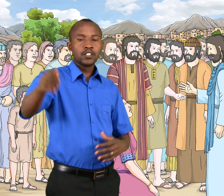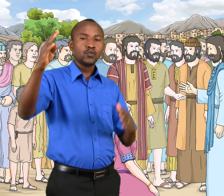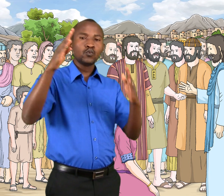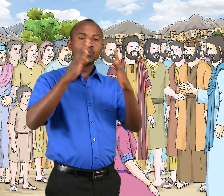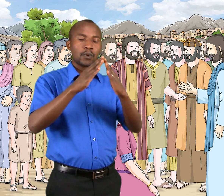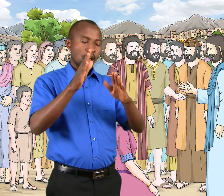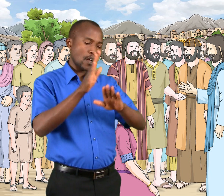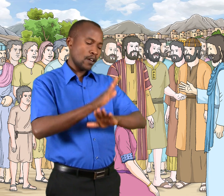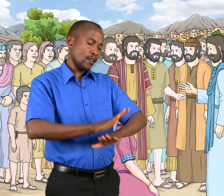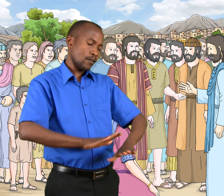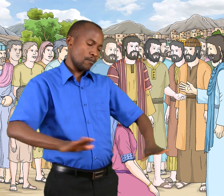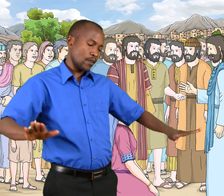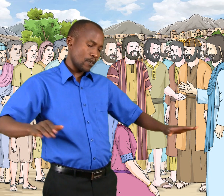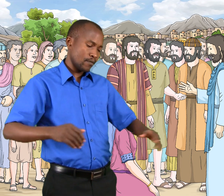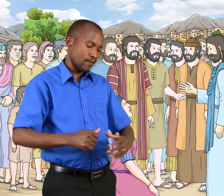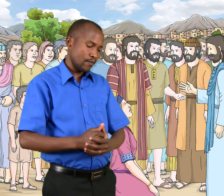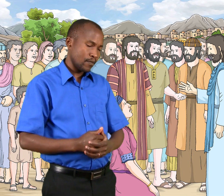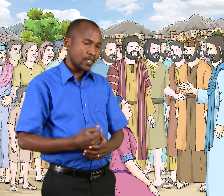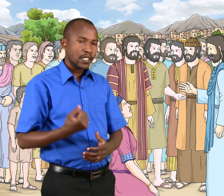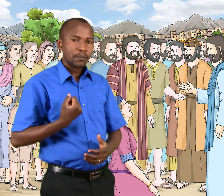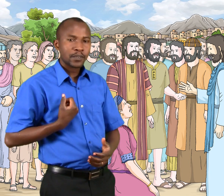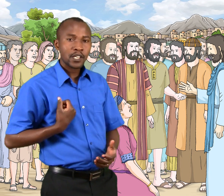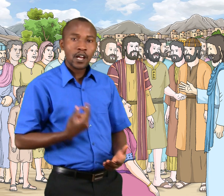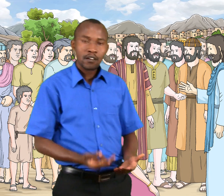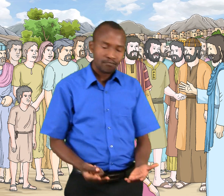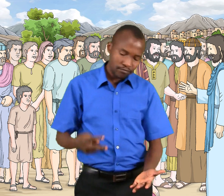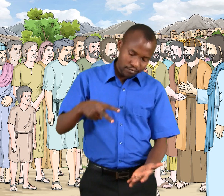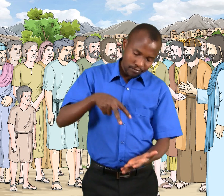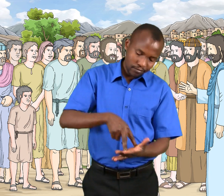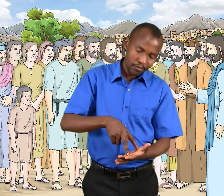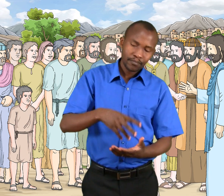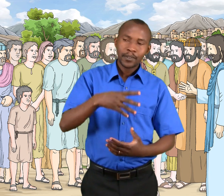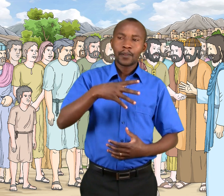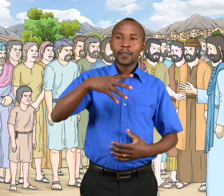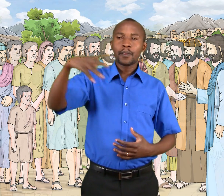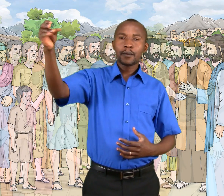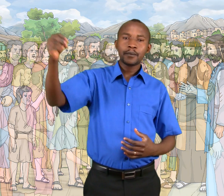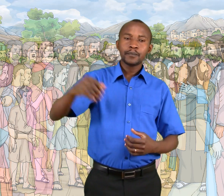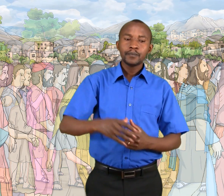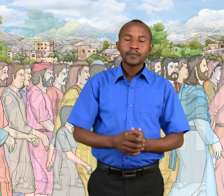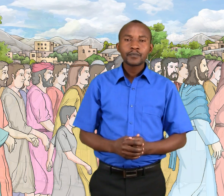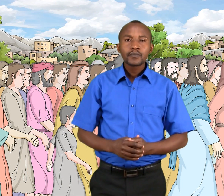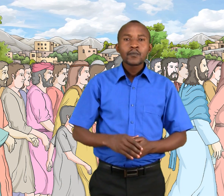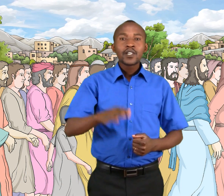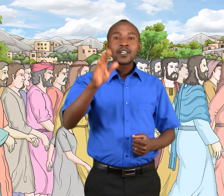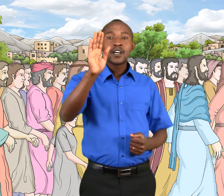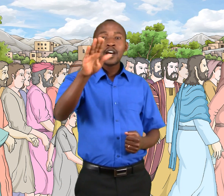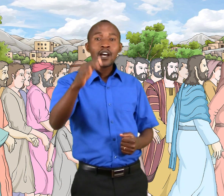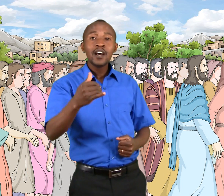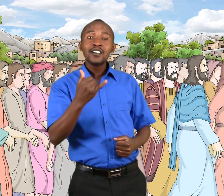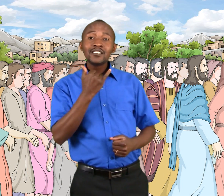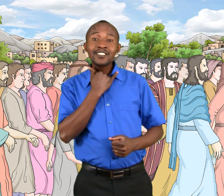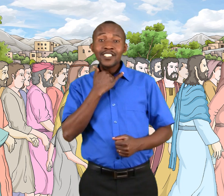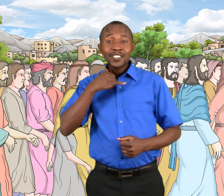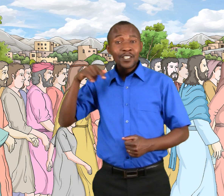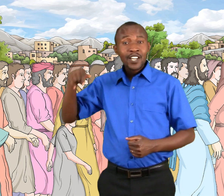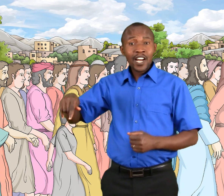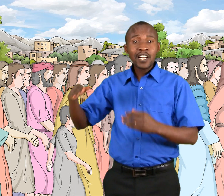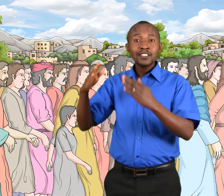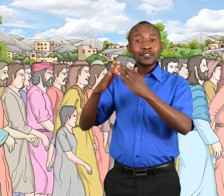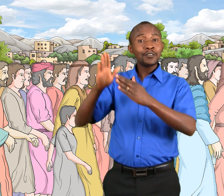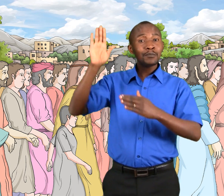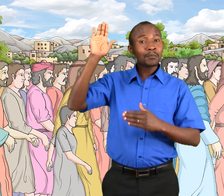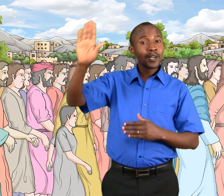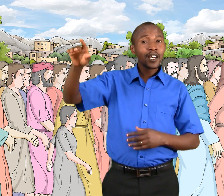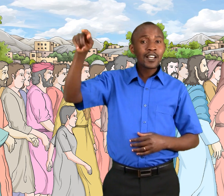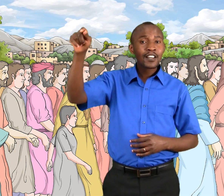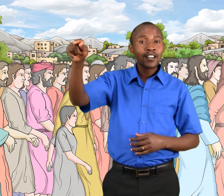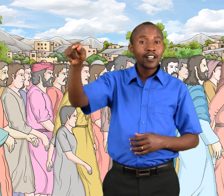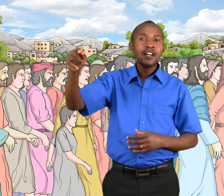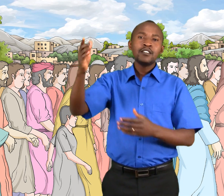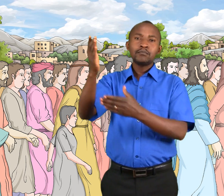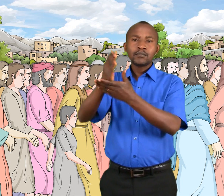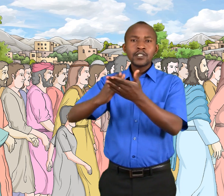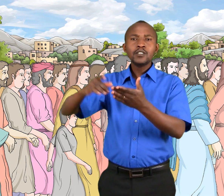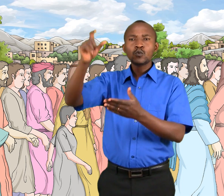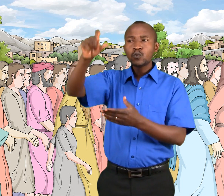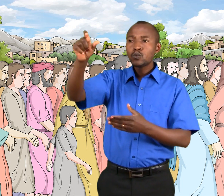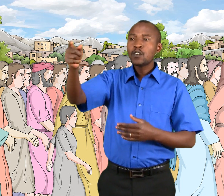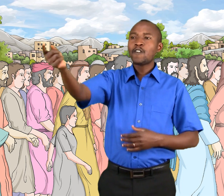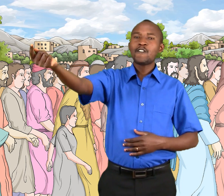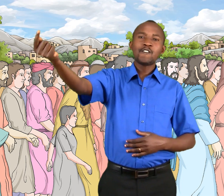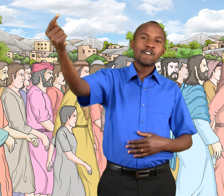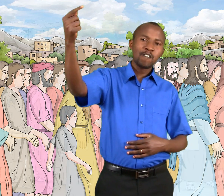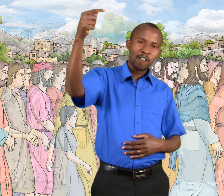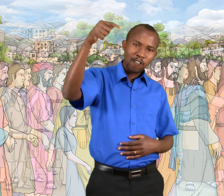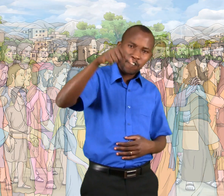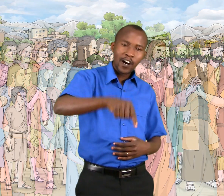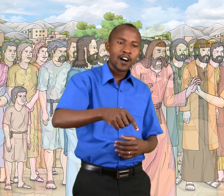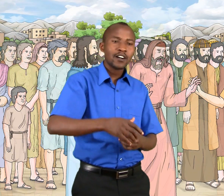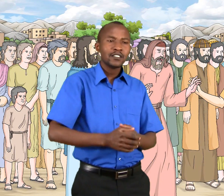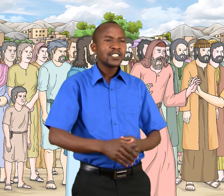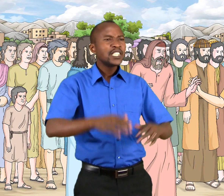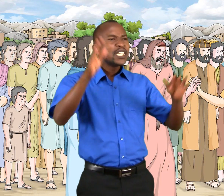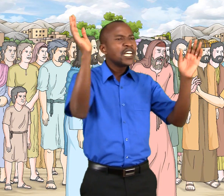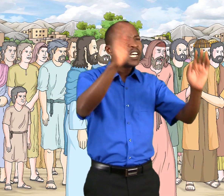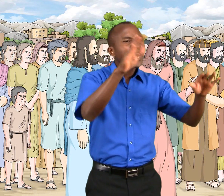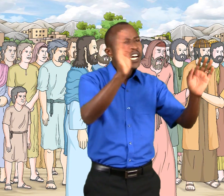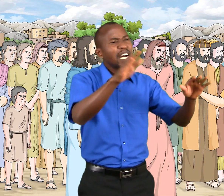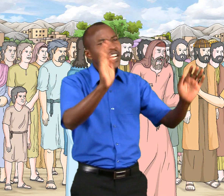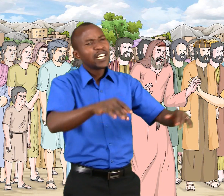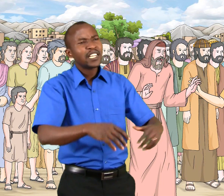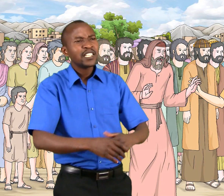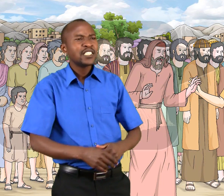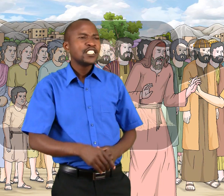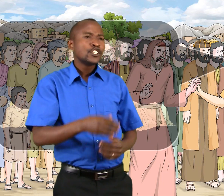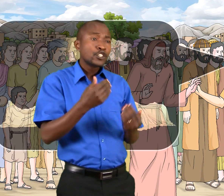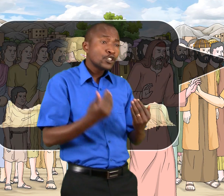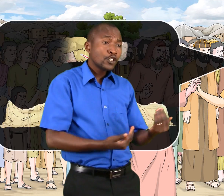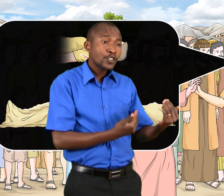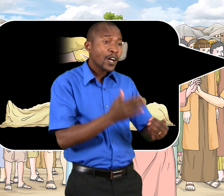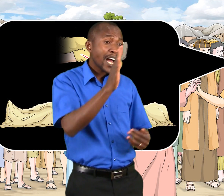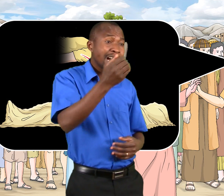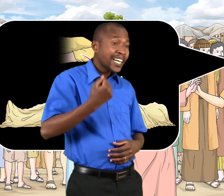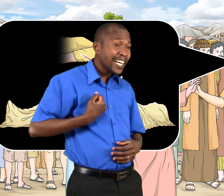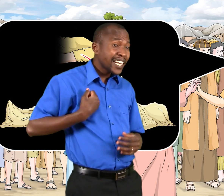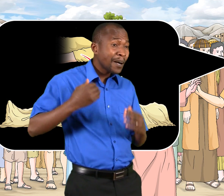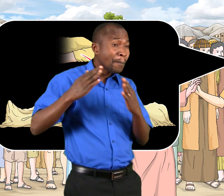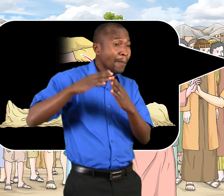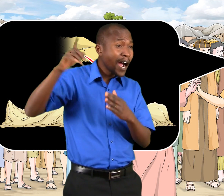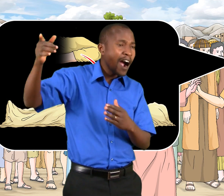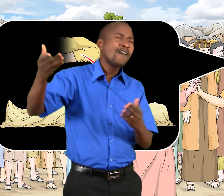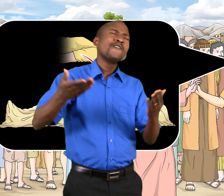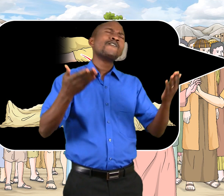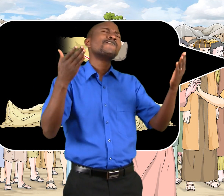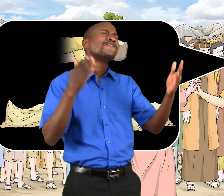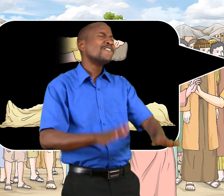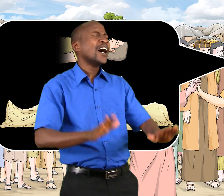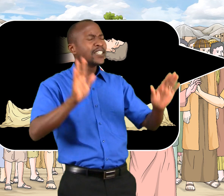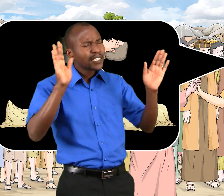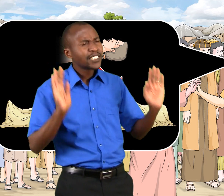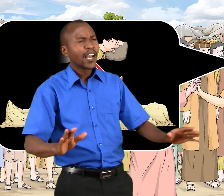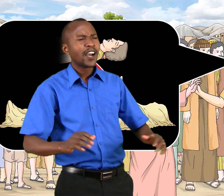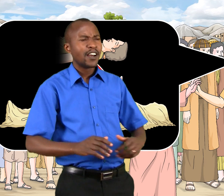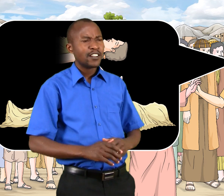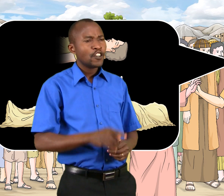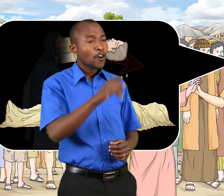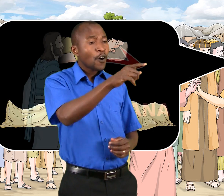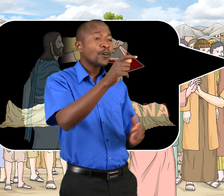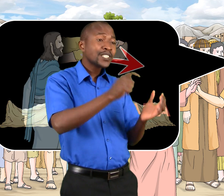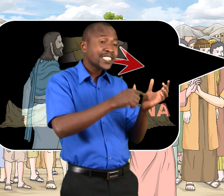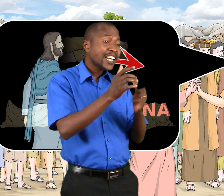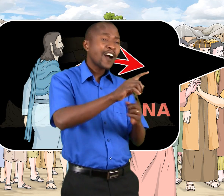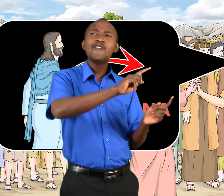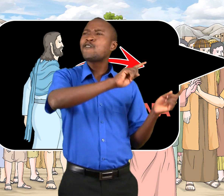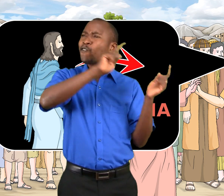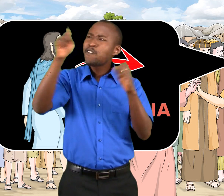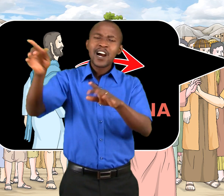While He was still speaking, messengers from the house of Jairus arrived and said, “Your daughter is dead;